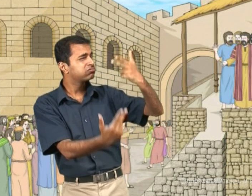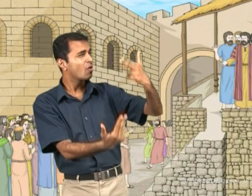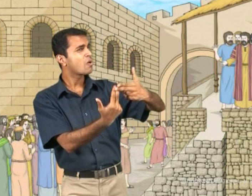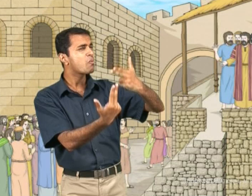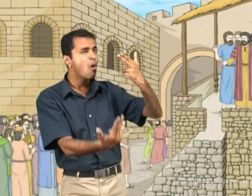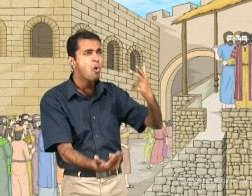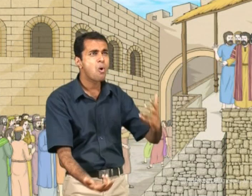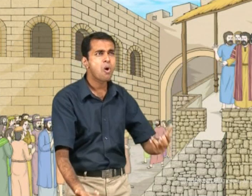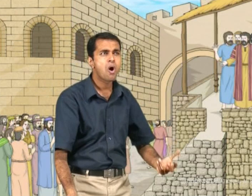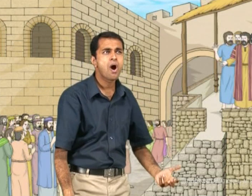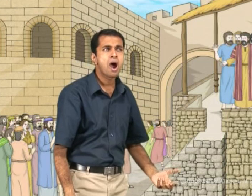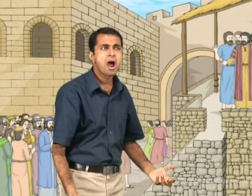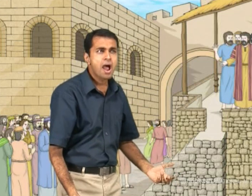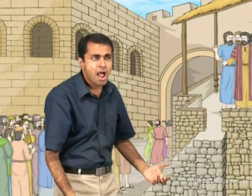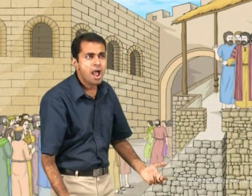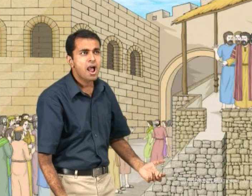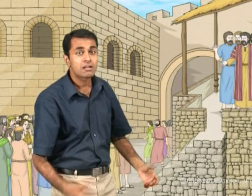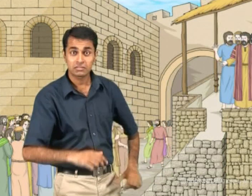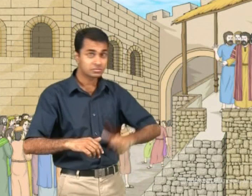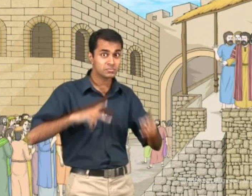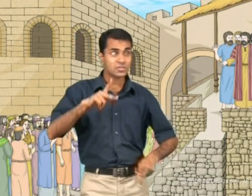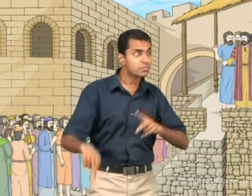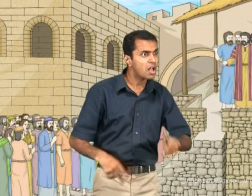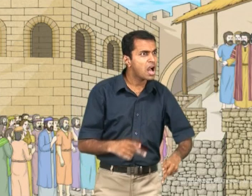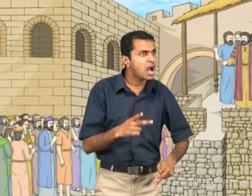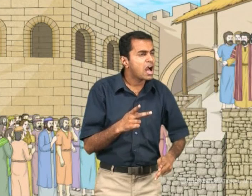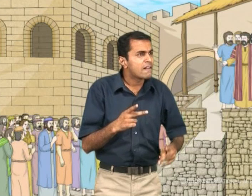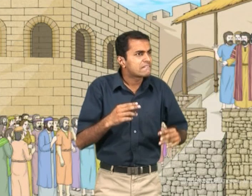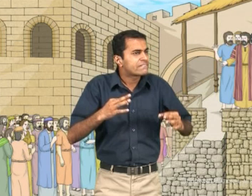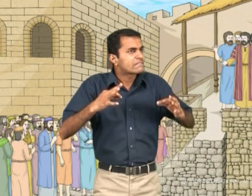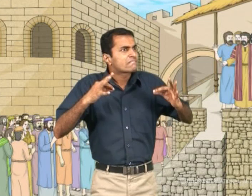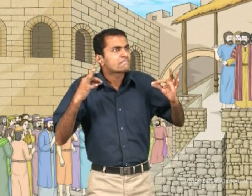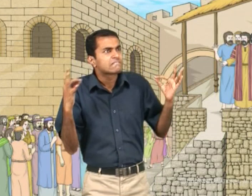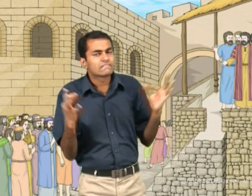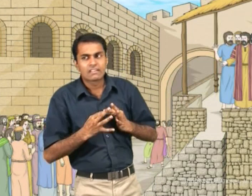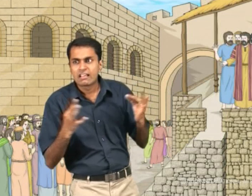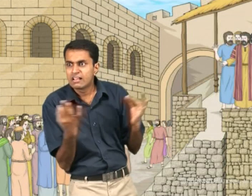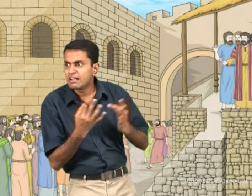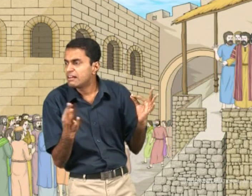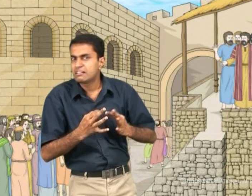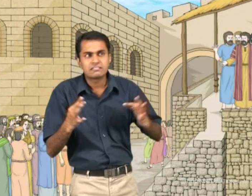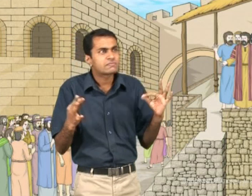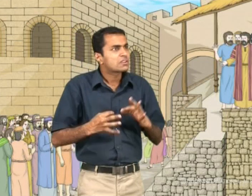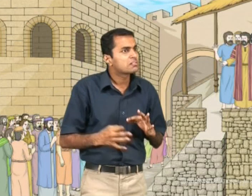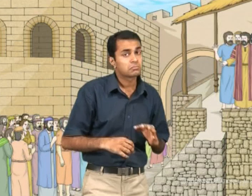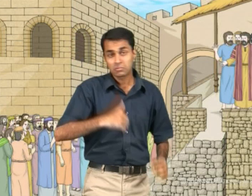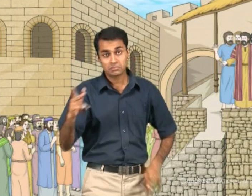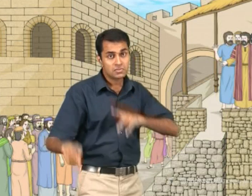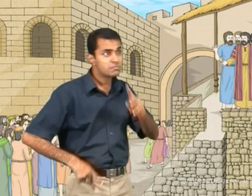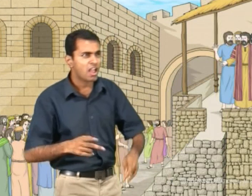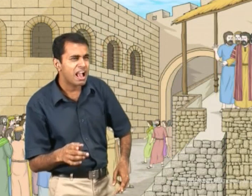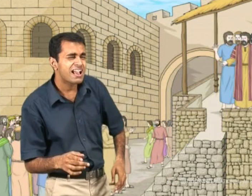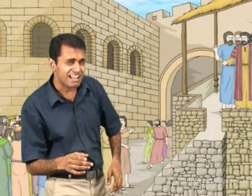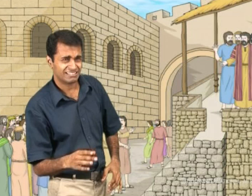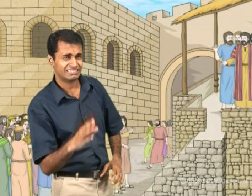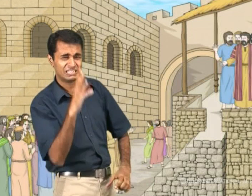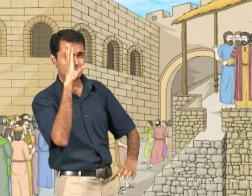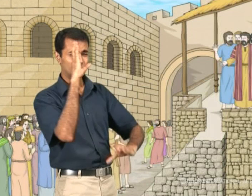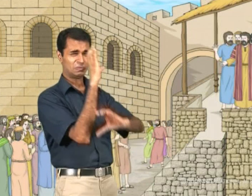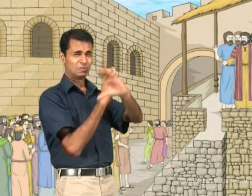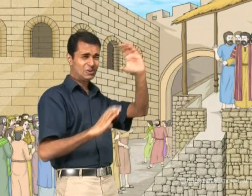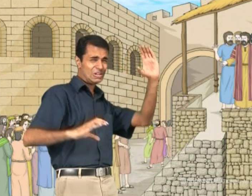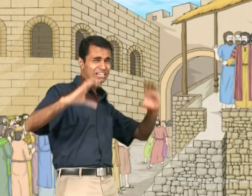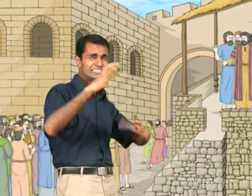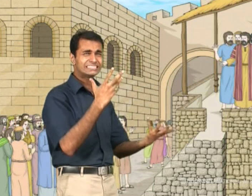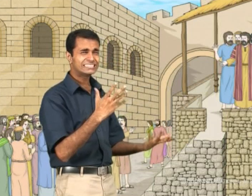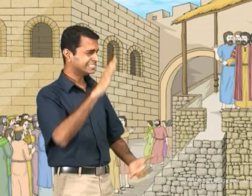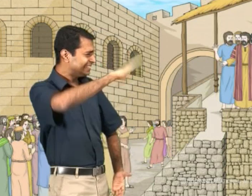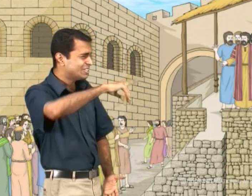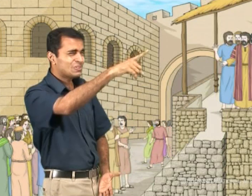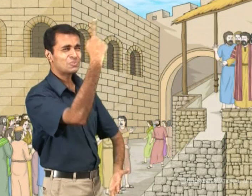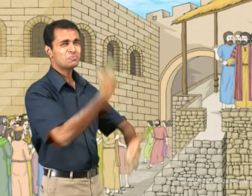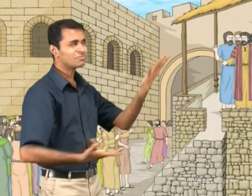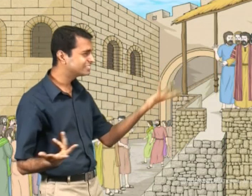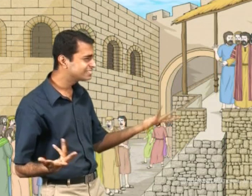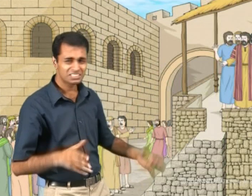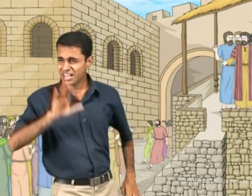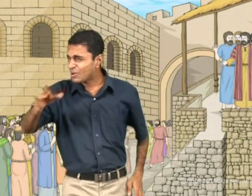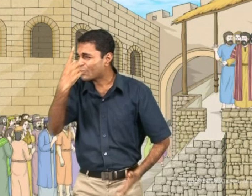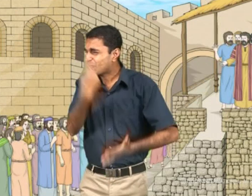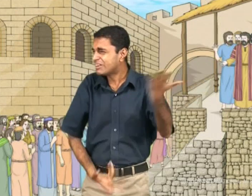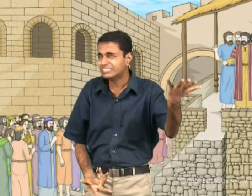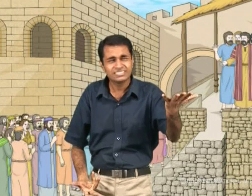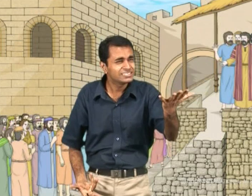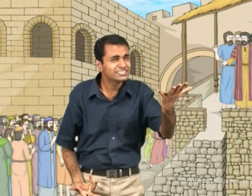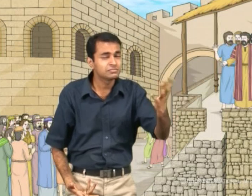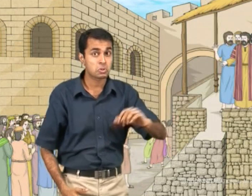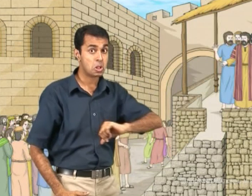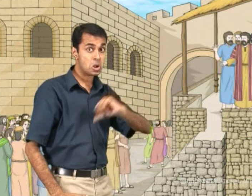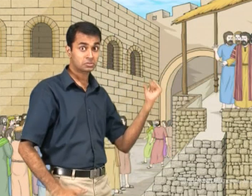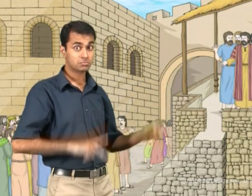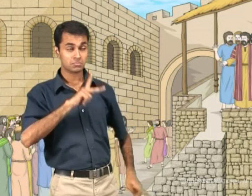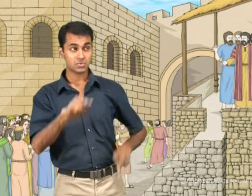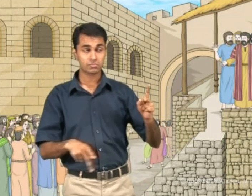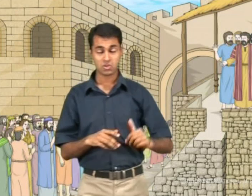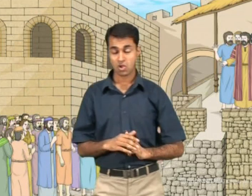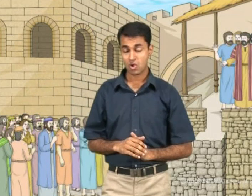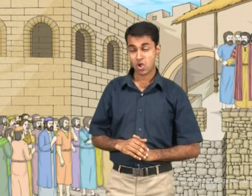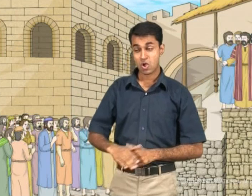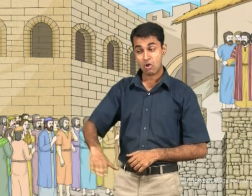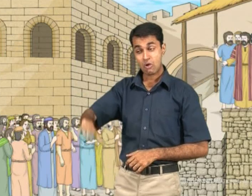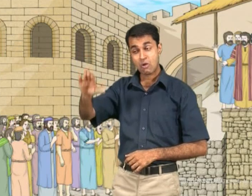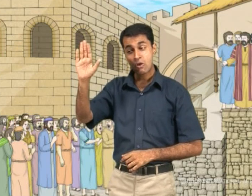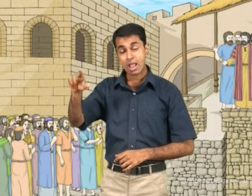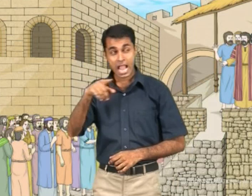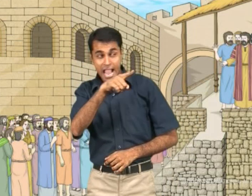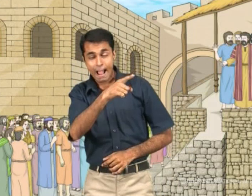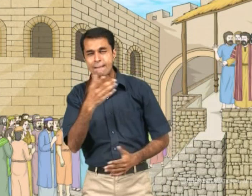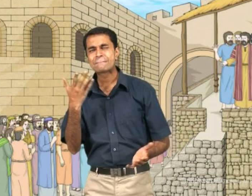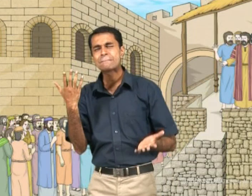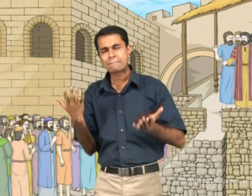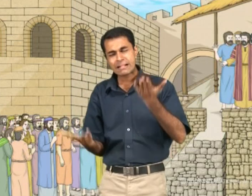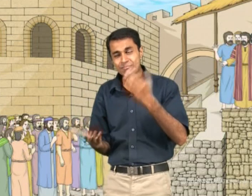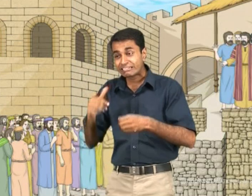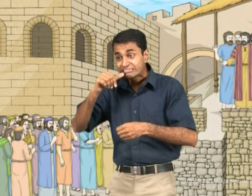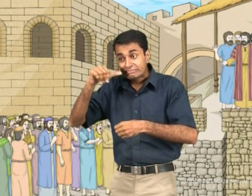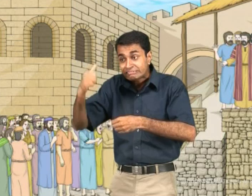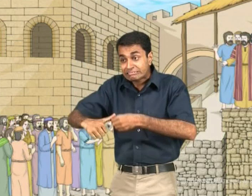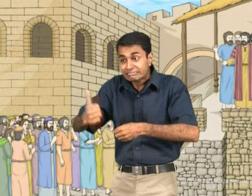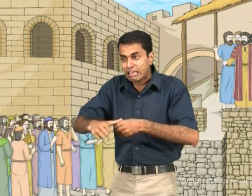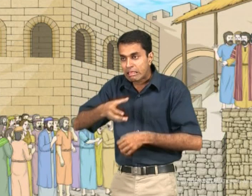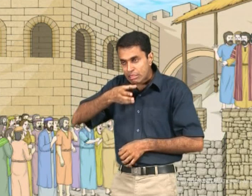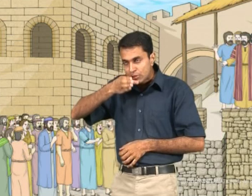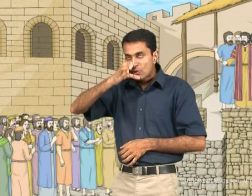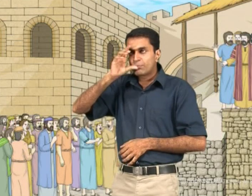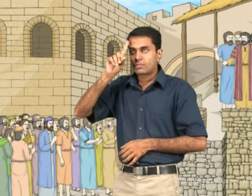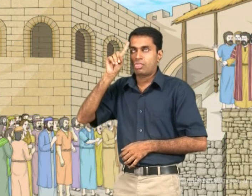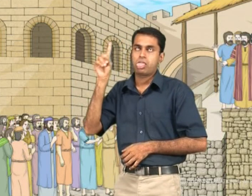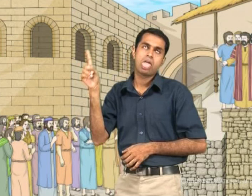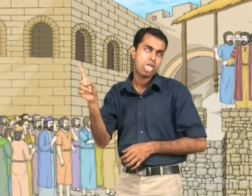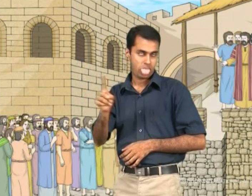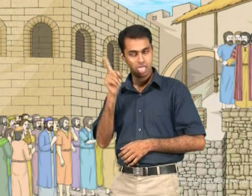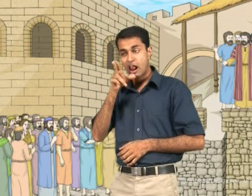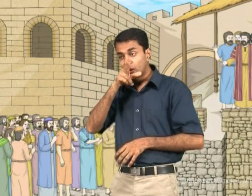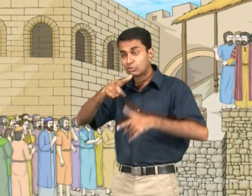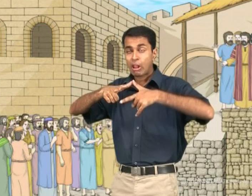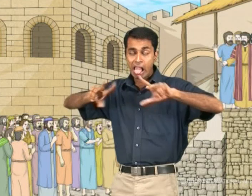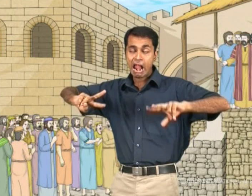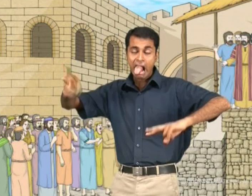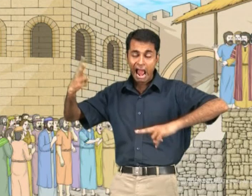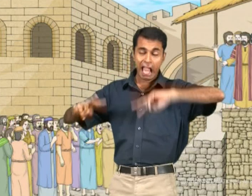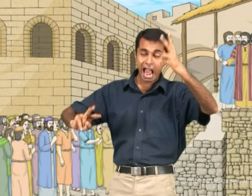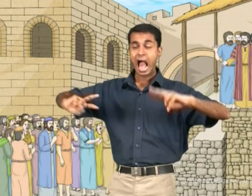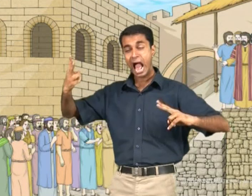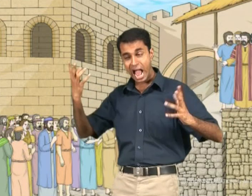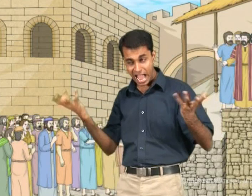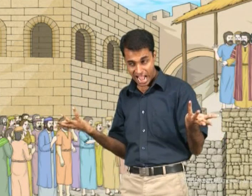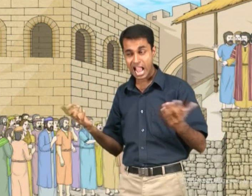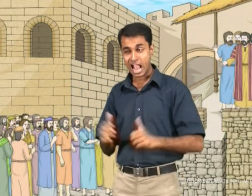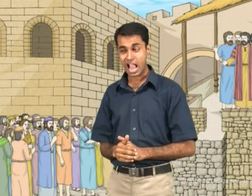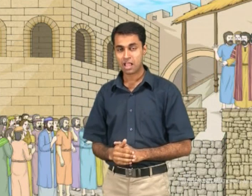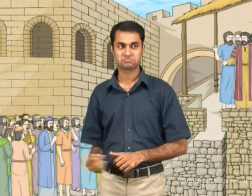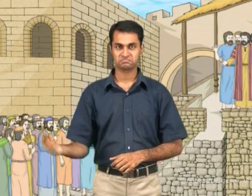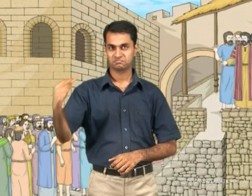Cretans and Arabs—we hear them declaring the wonders of God in our own tongues!” Astounded and perplexed, they asked one another, “What does this mean?”